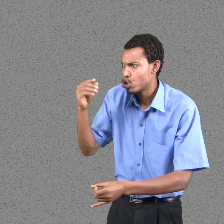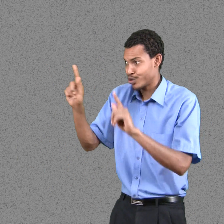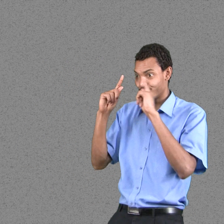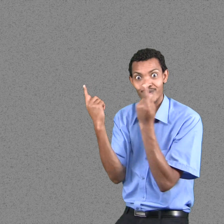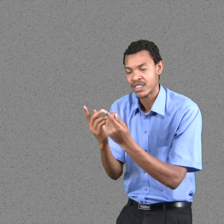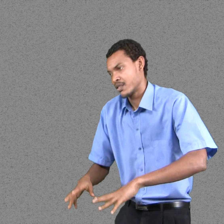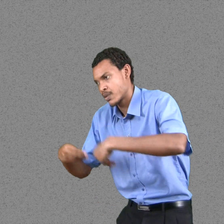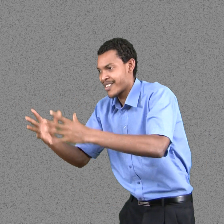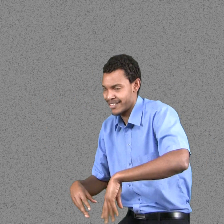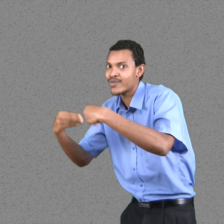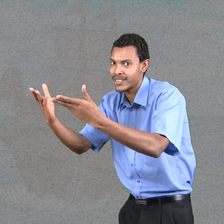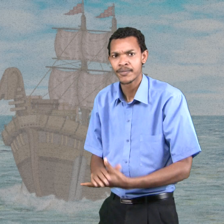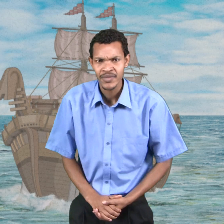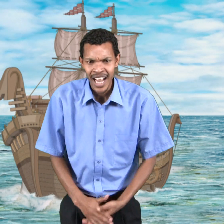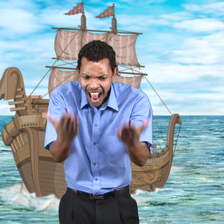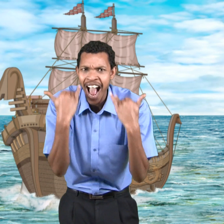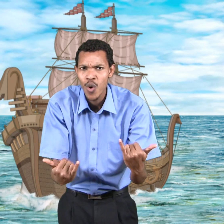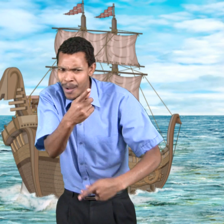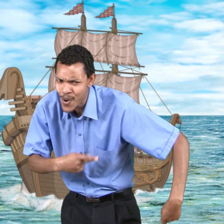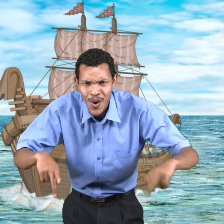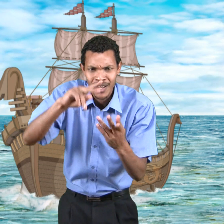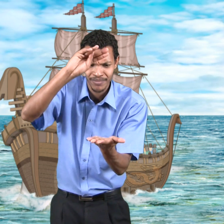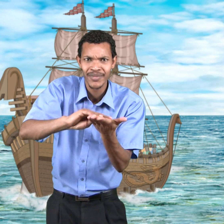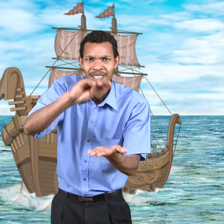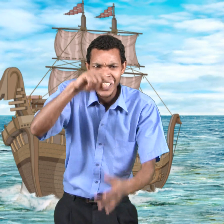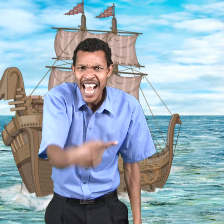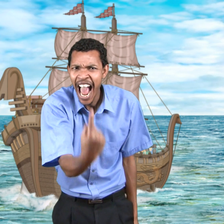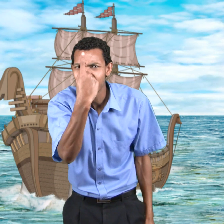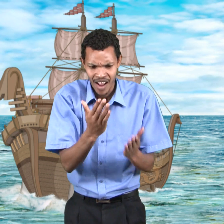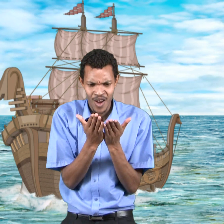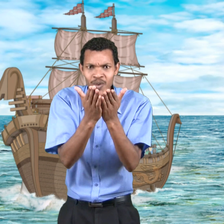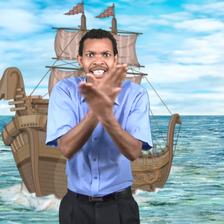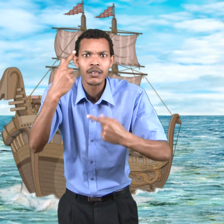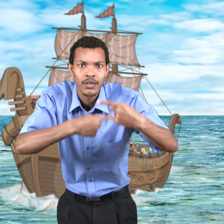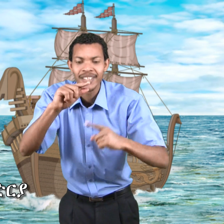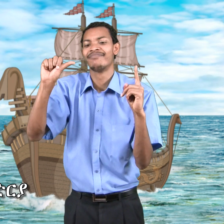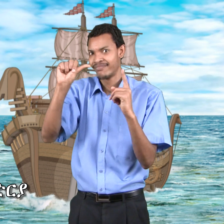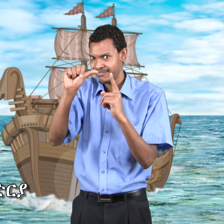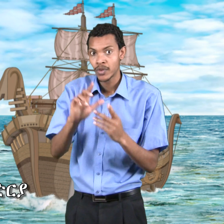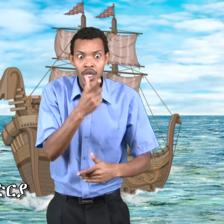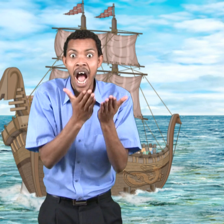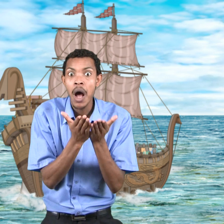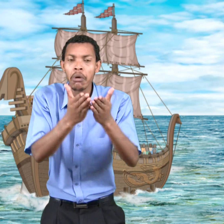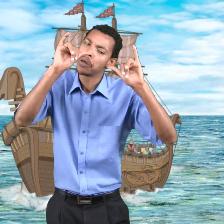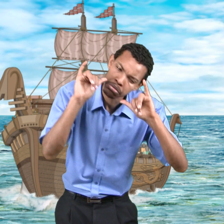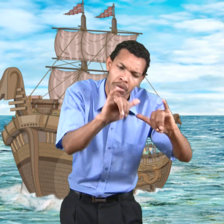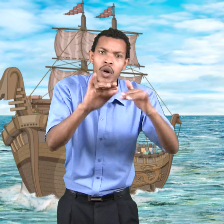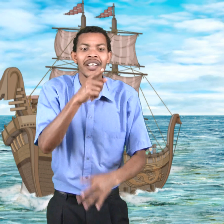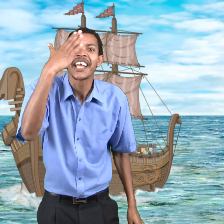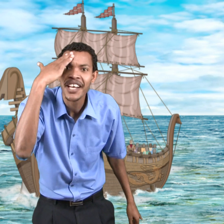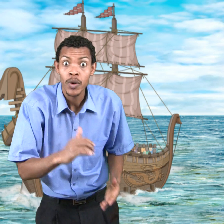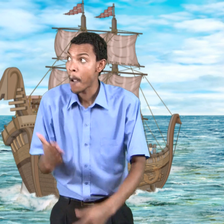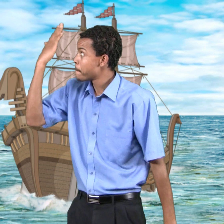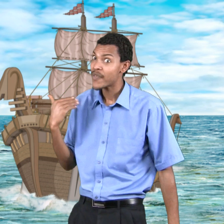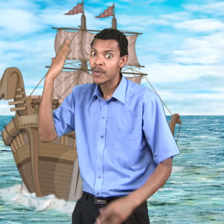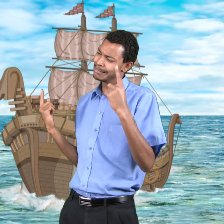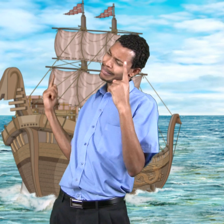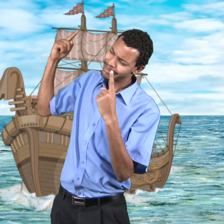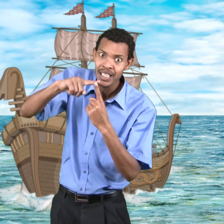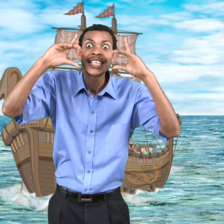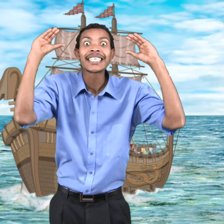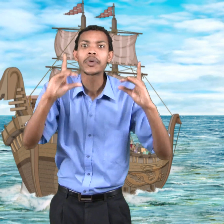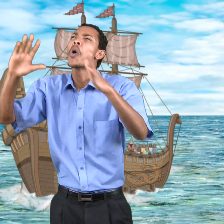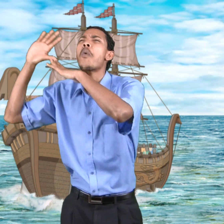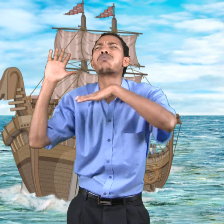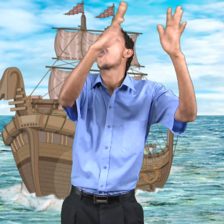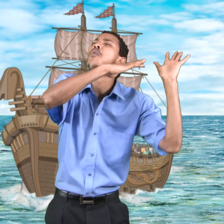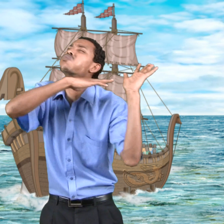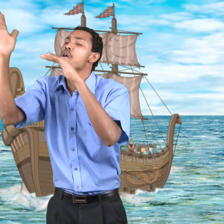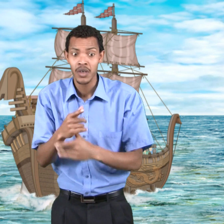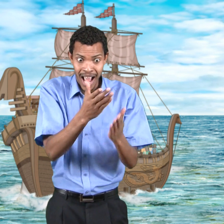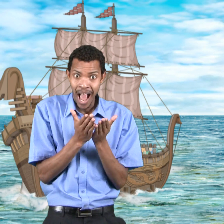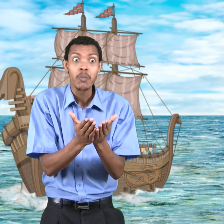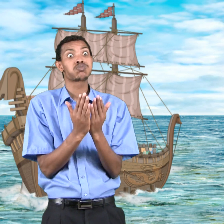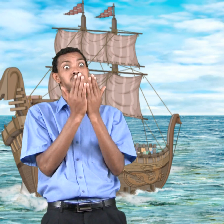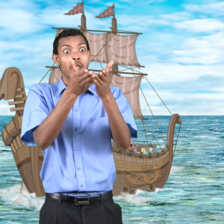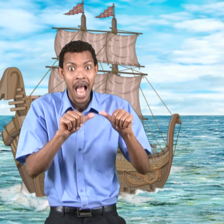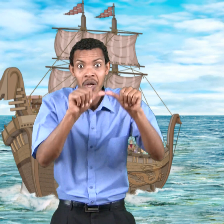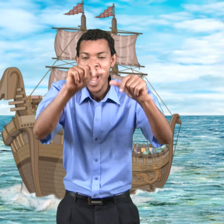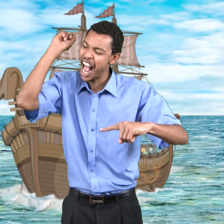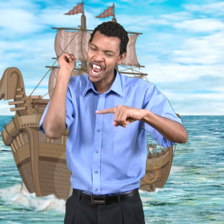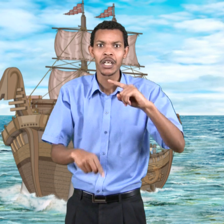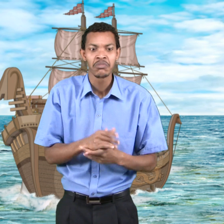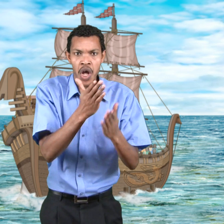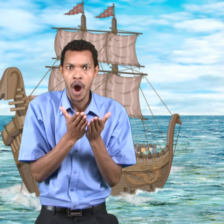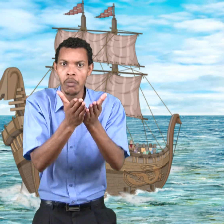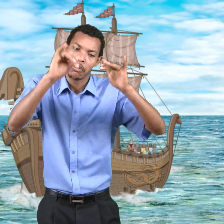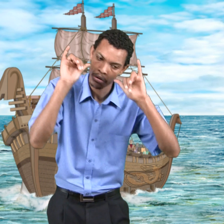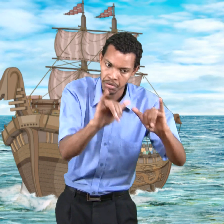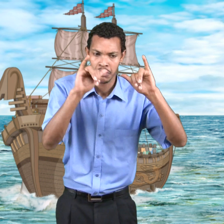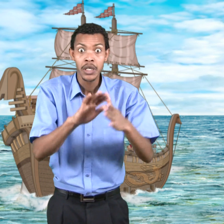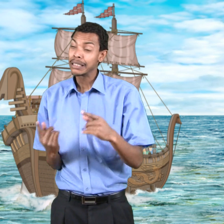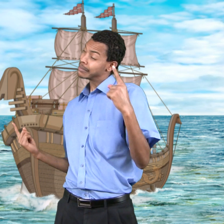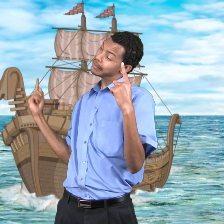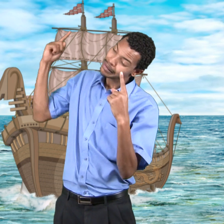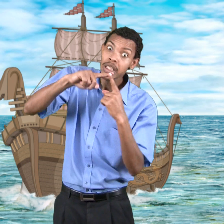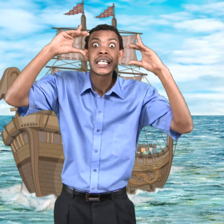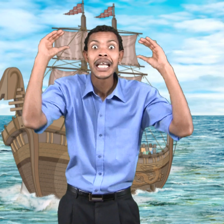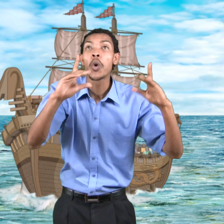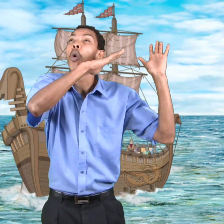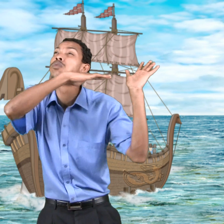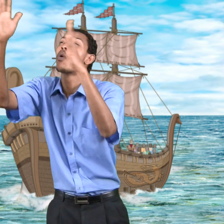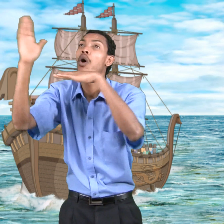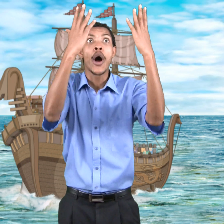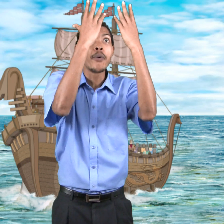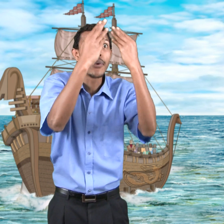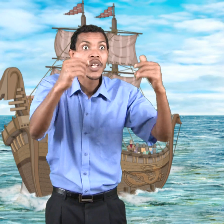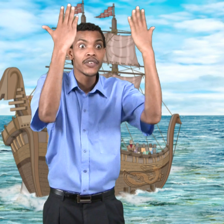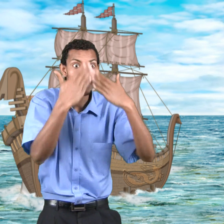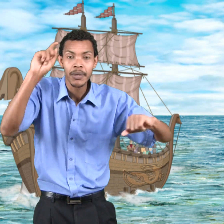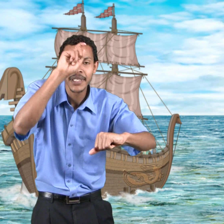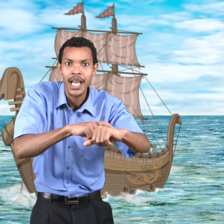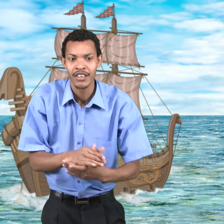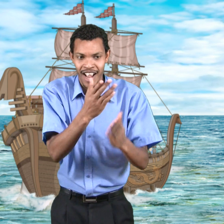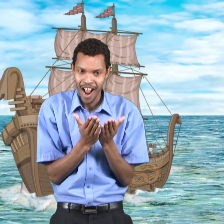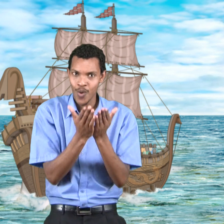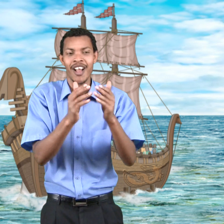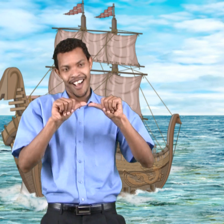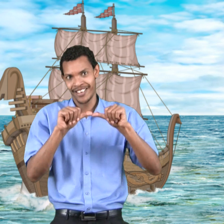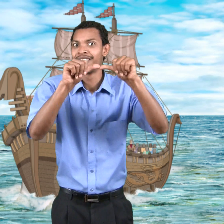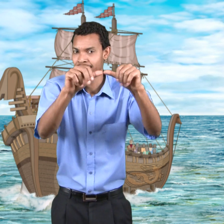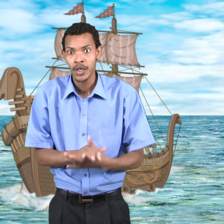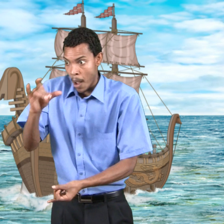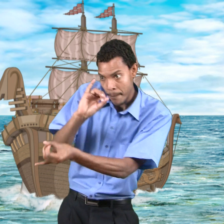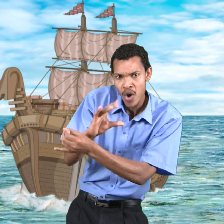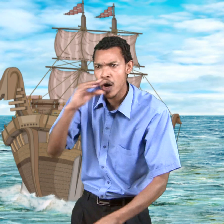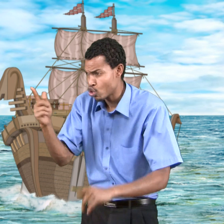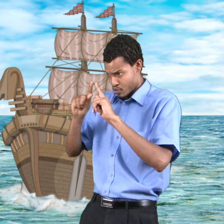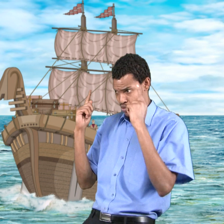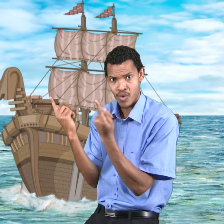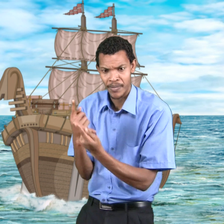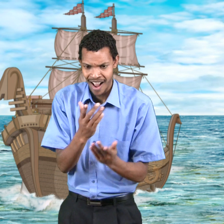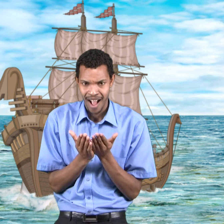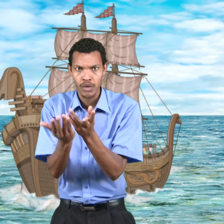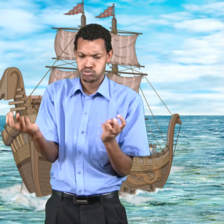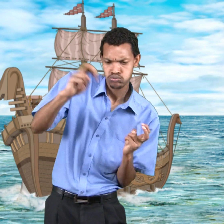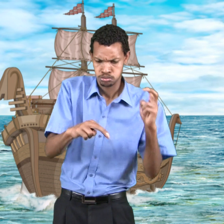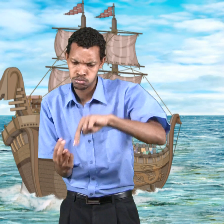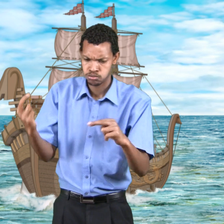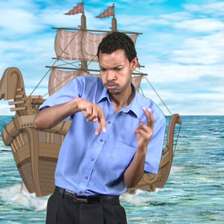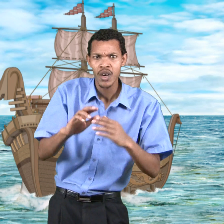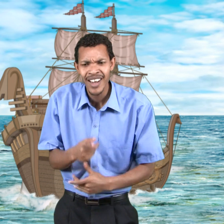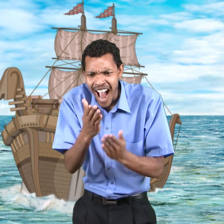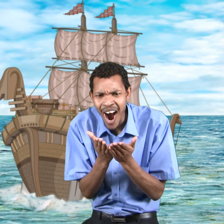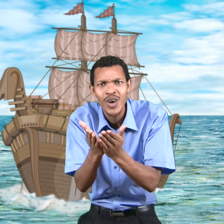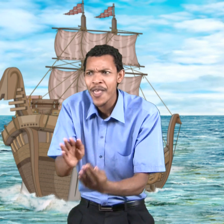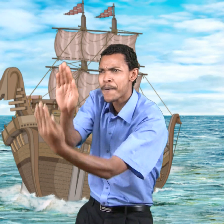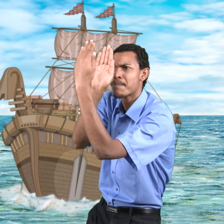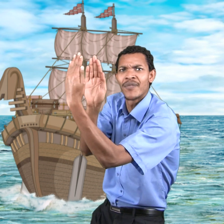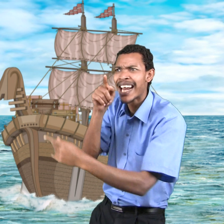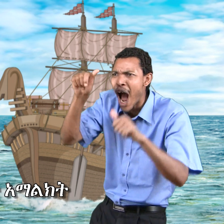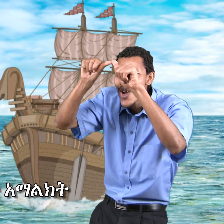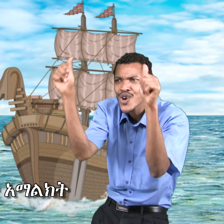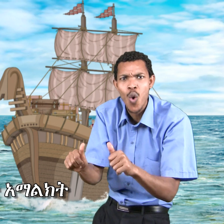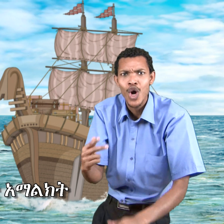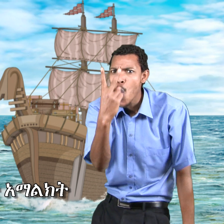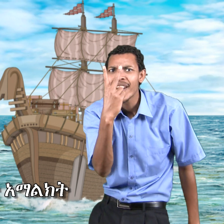After three months we set sail in an Alexandrian ship that had wintered in the island.